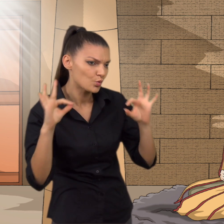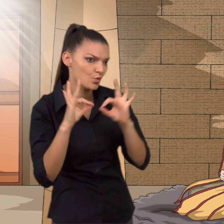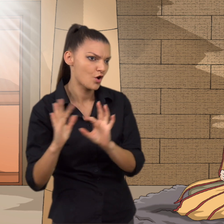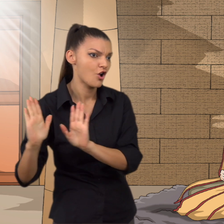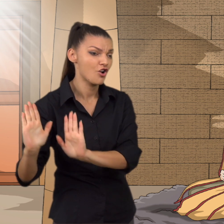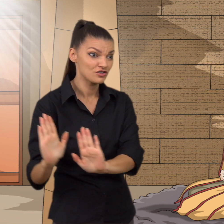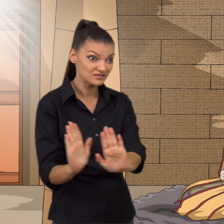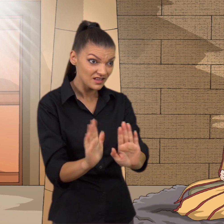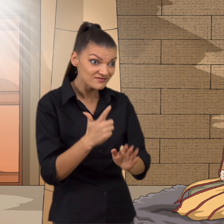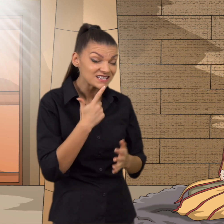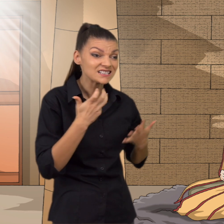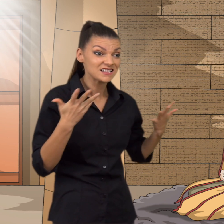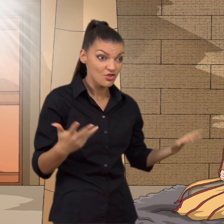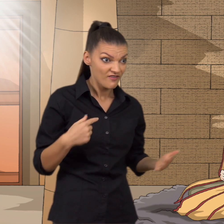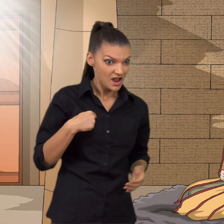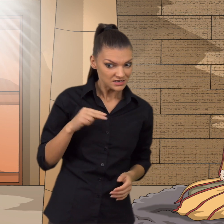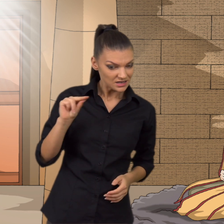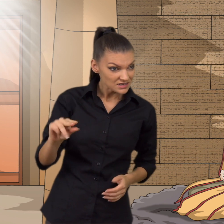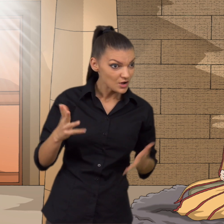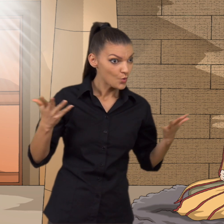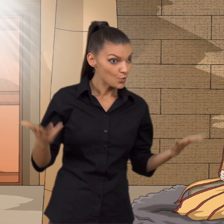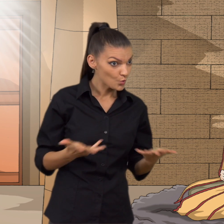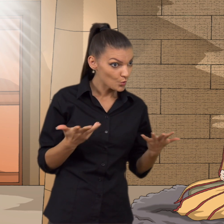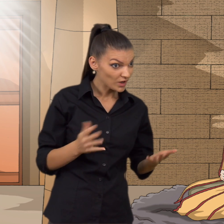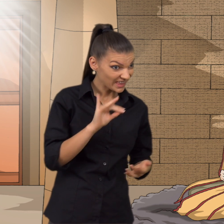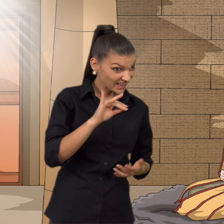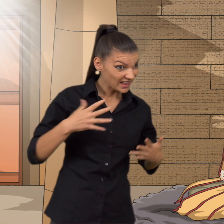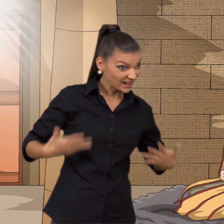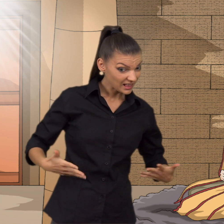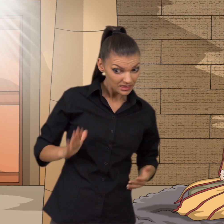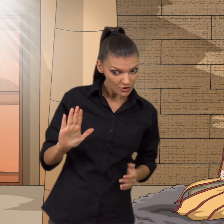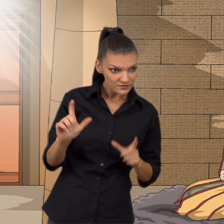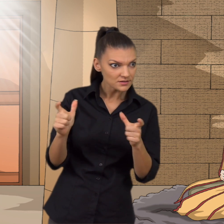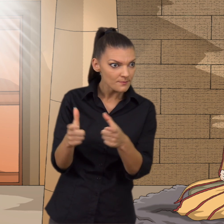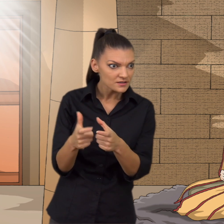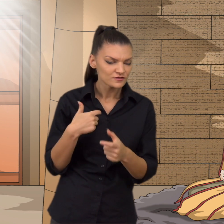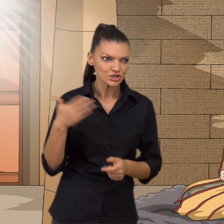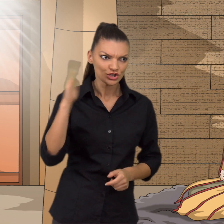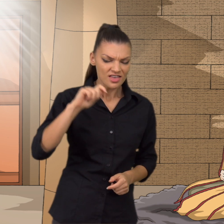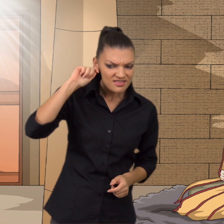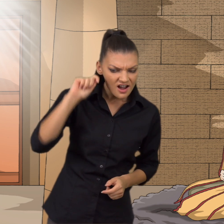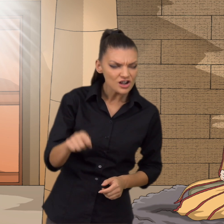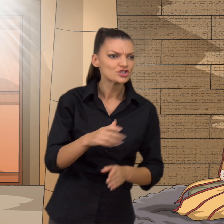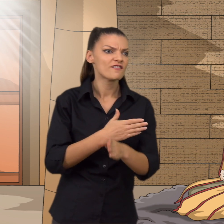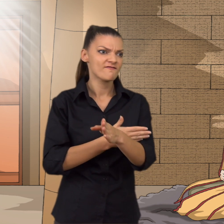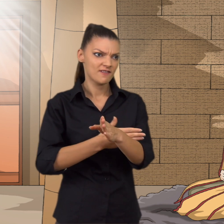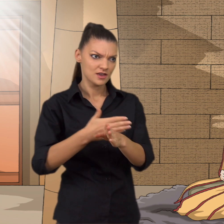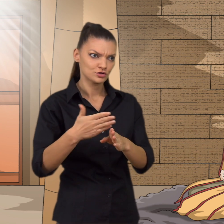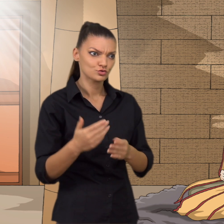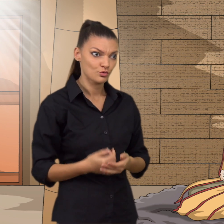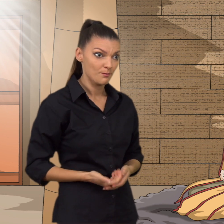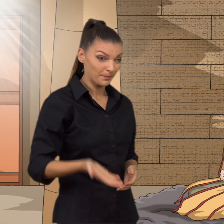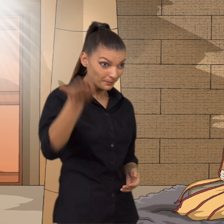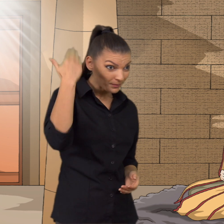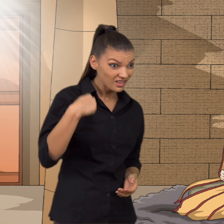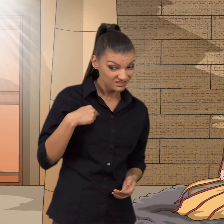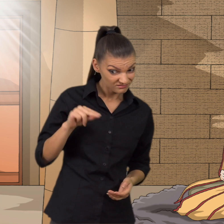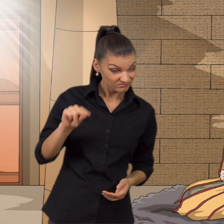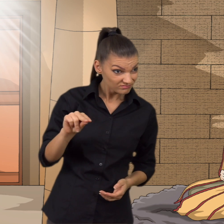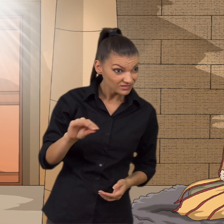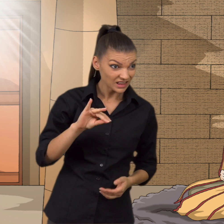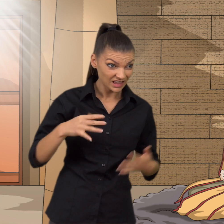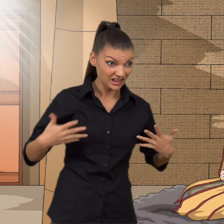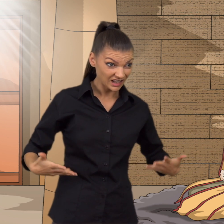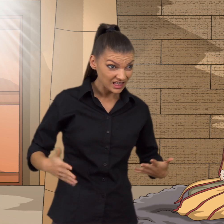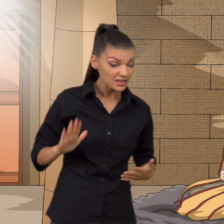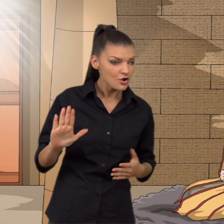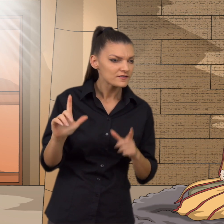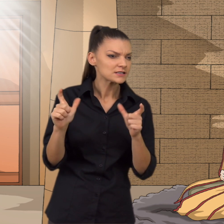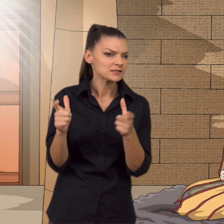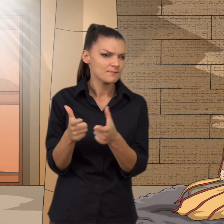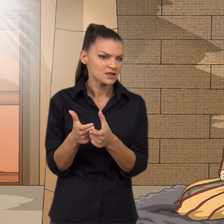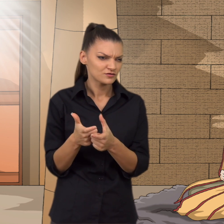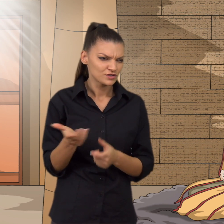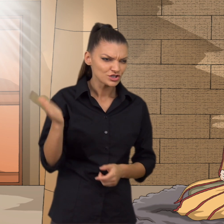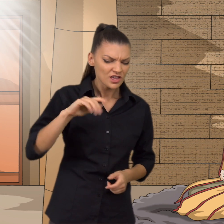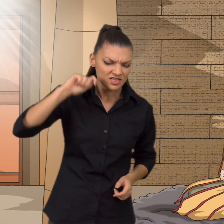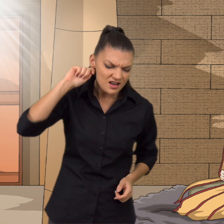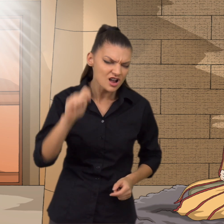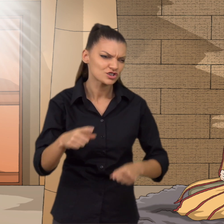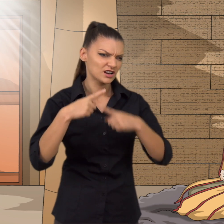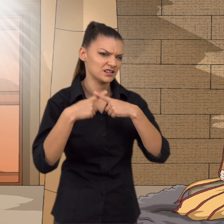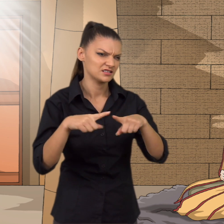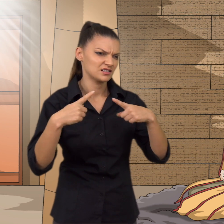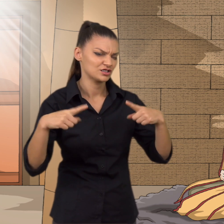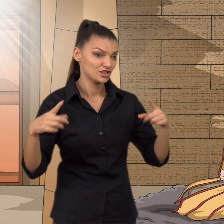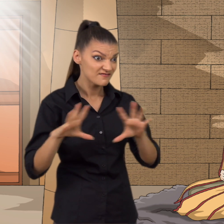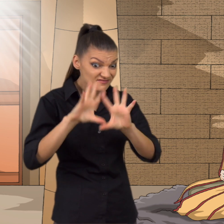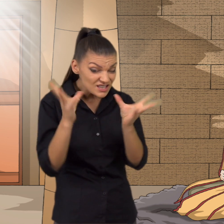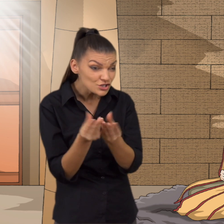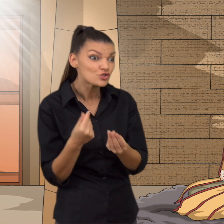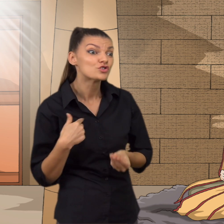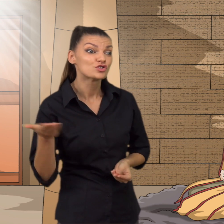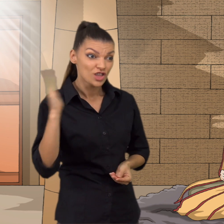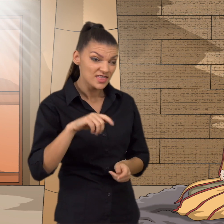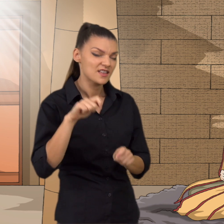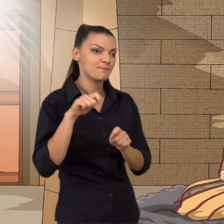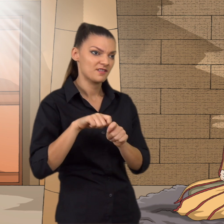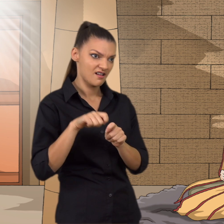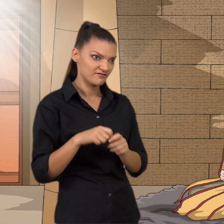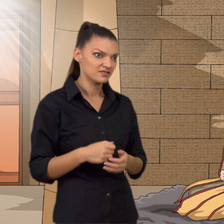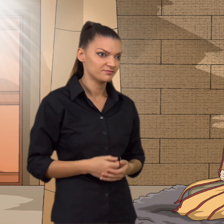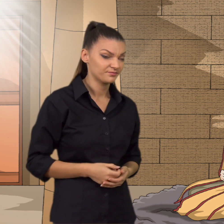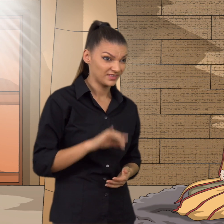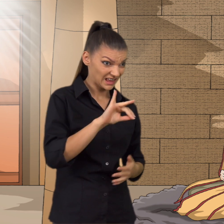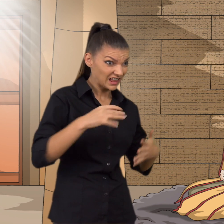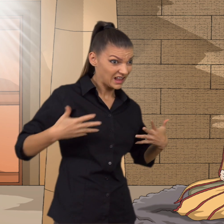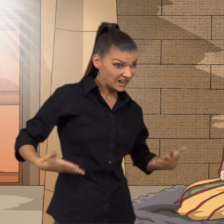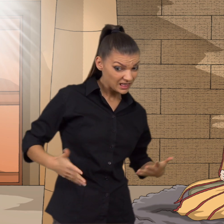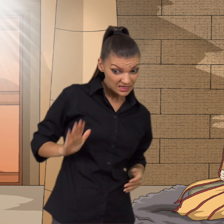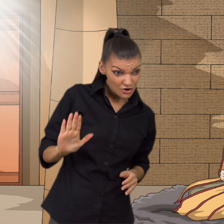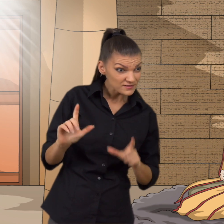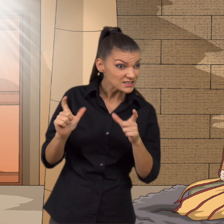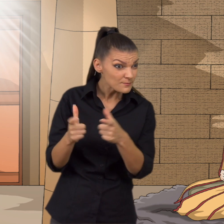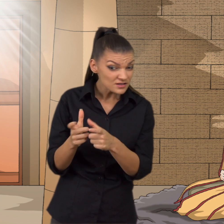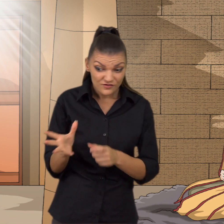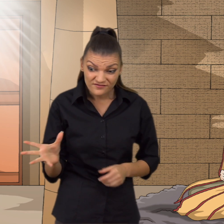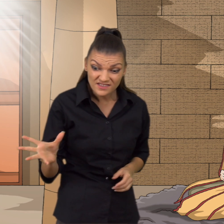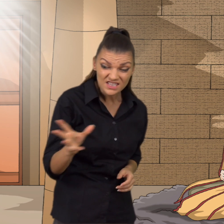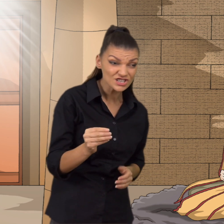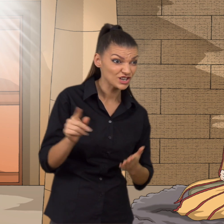On that day I will carry out against Eli everything I have spoken about his family, from beginning to end.